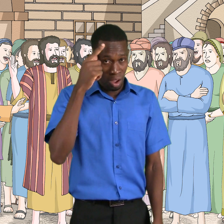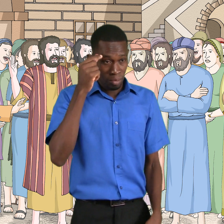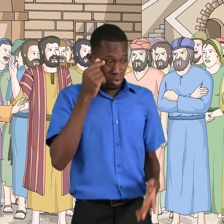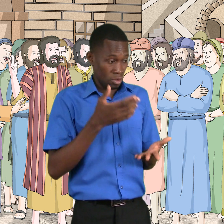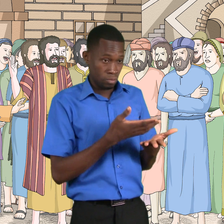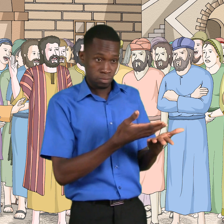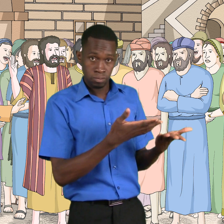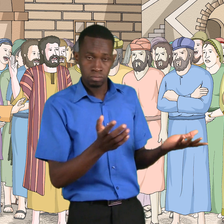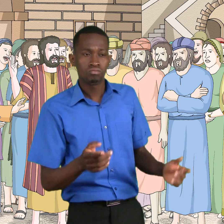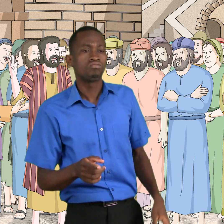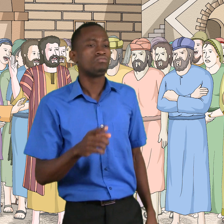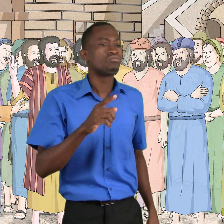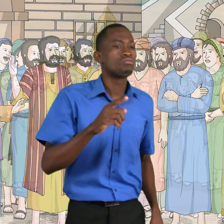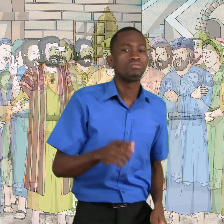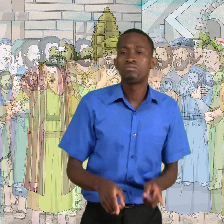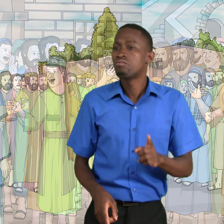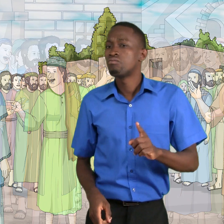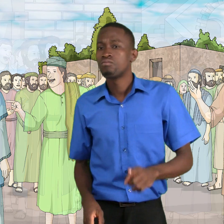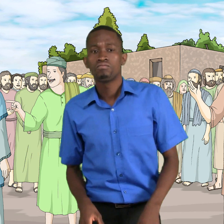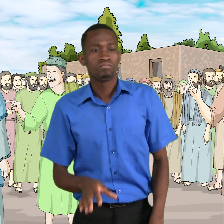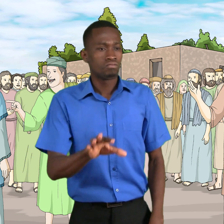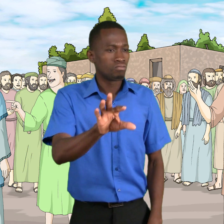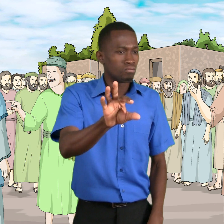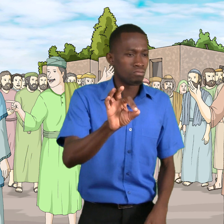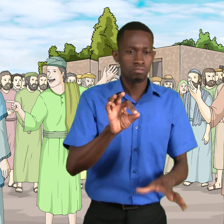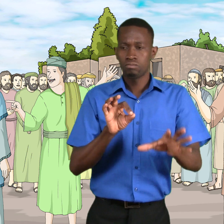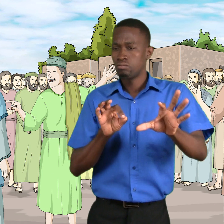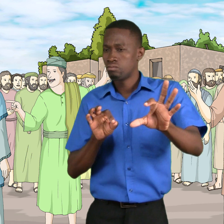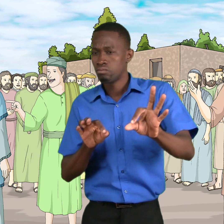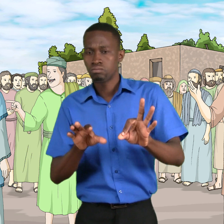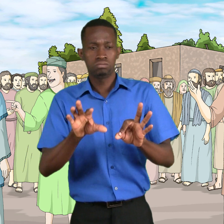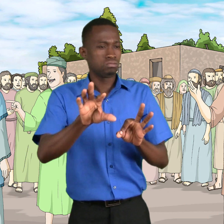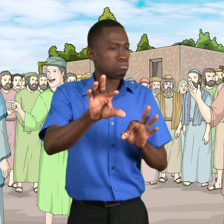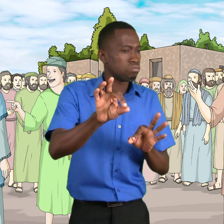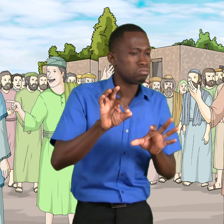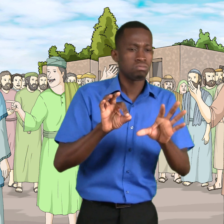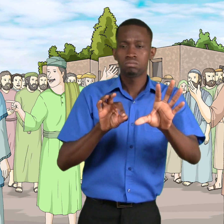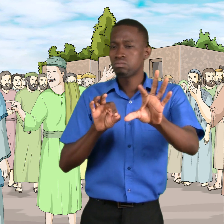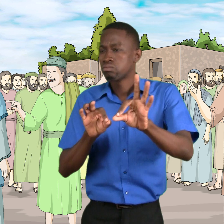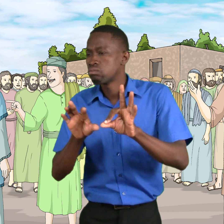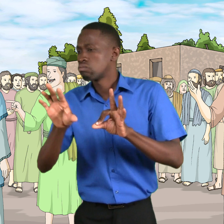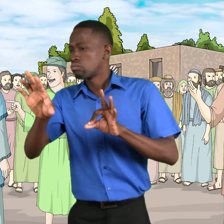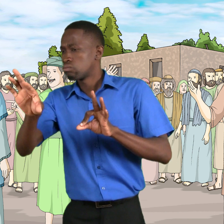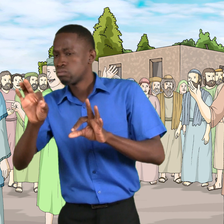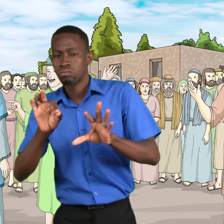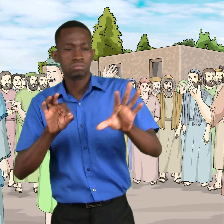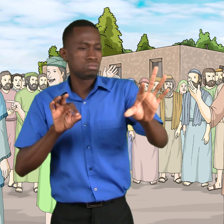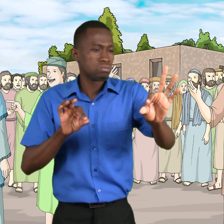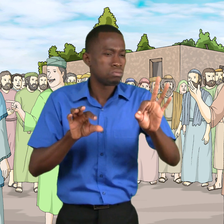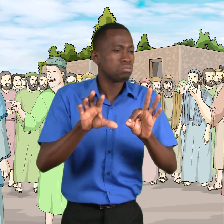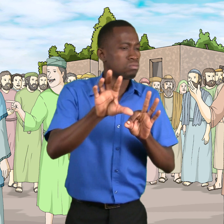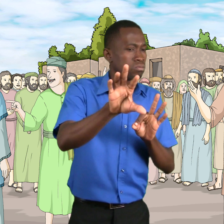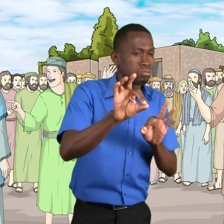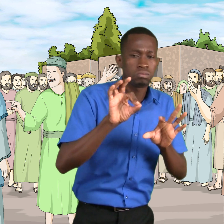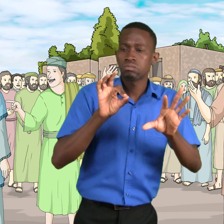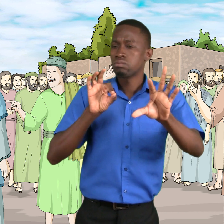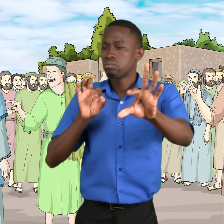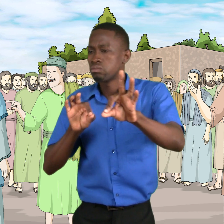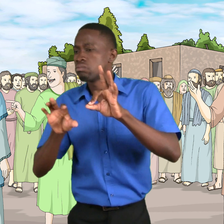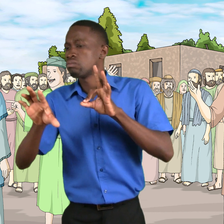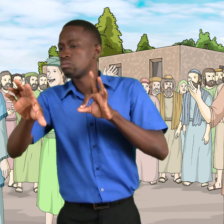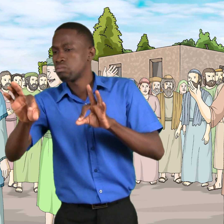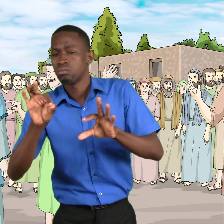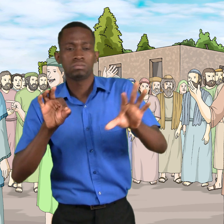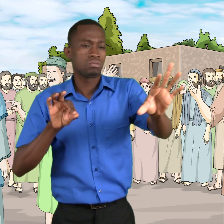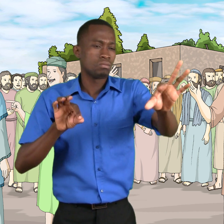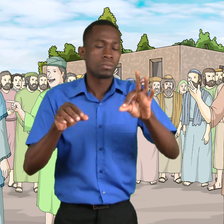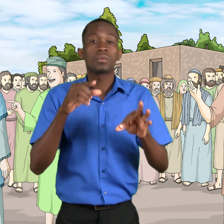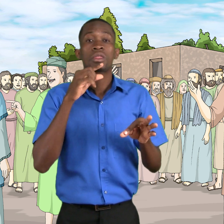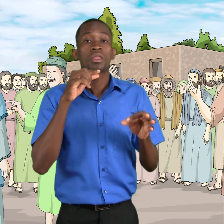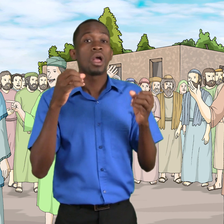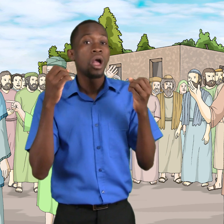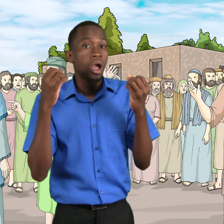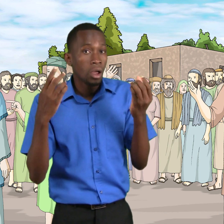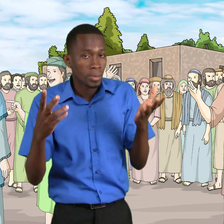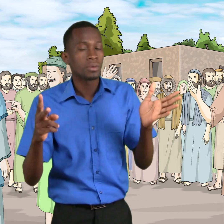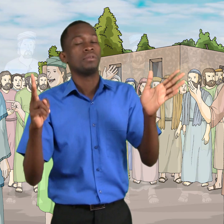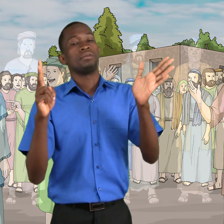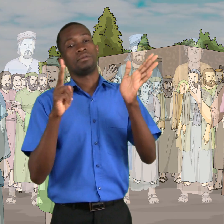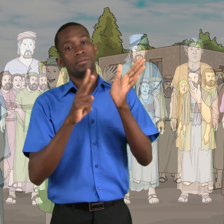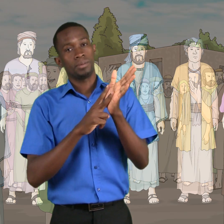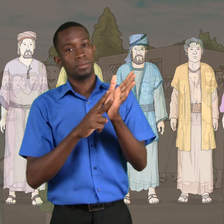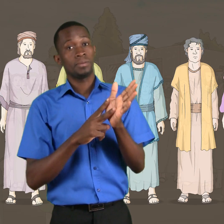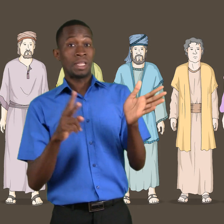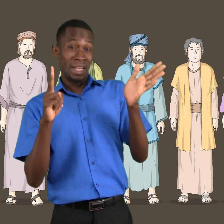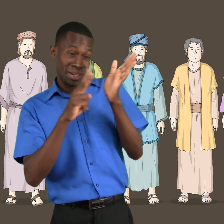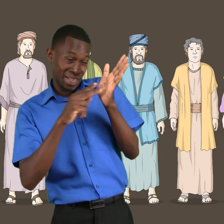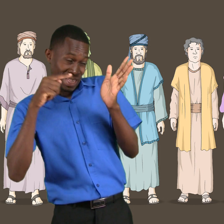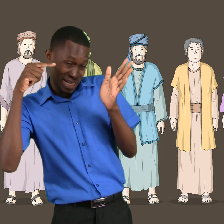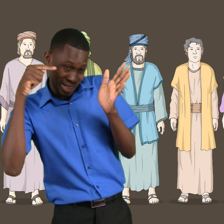This proposal pleased the whole group.